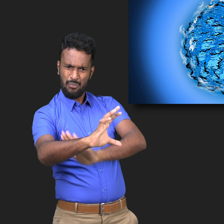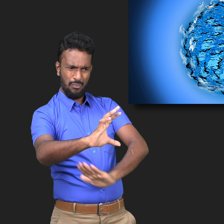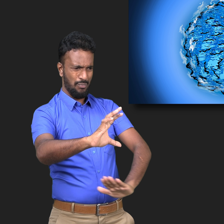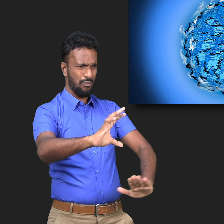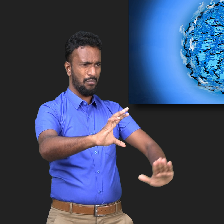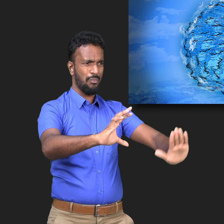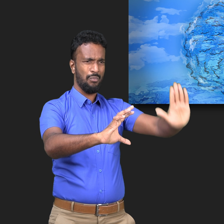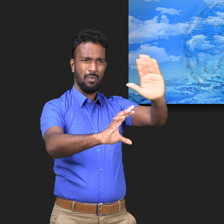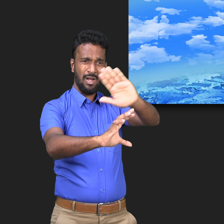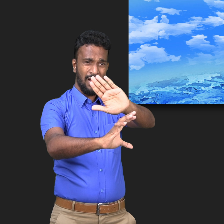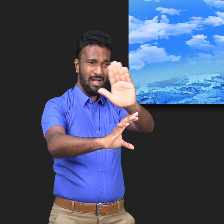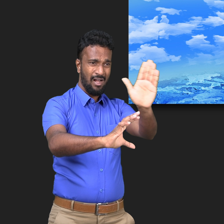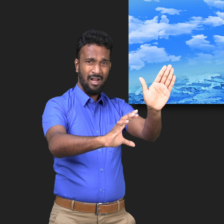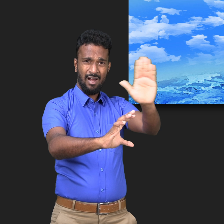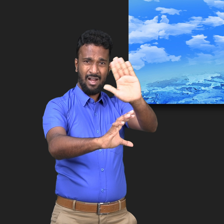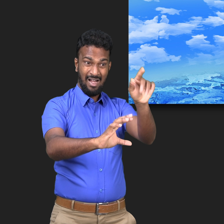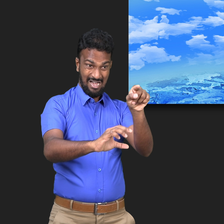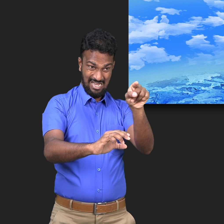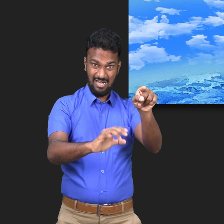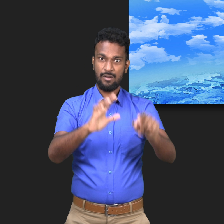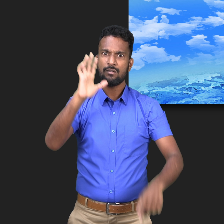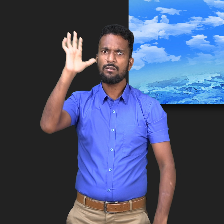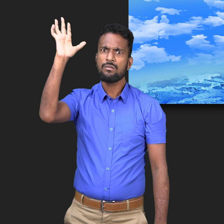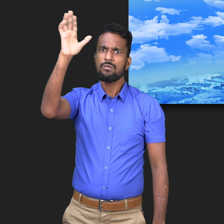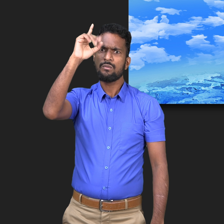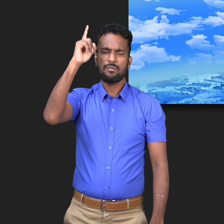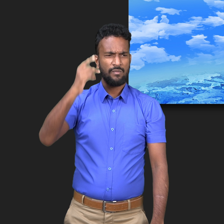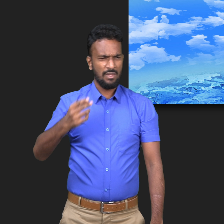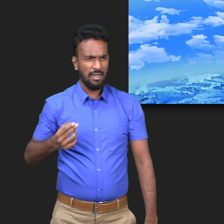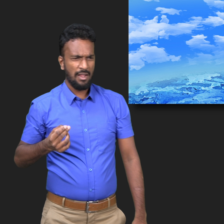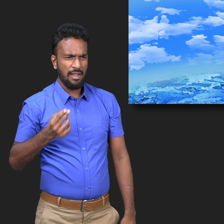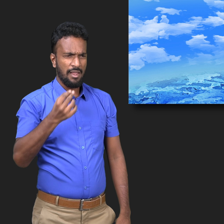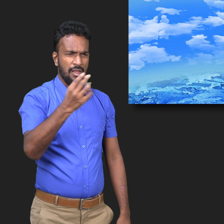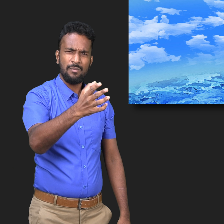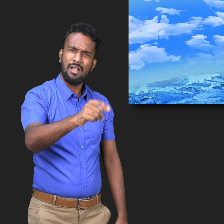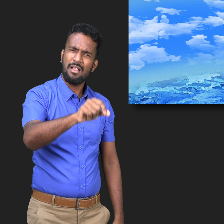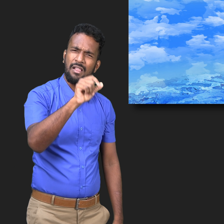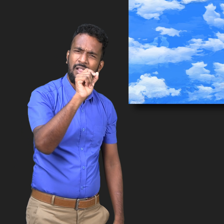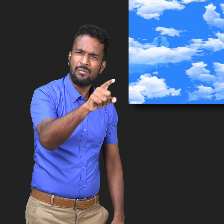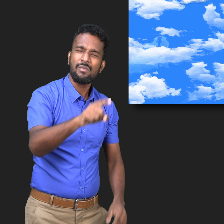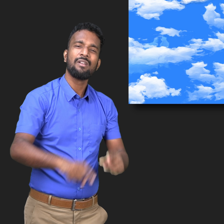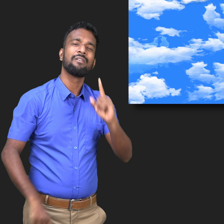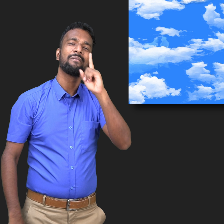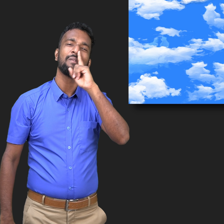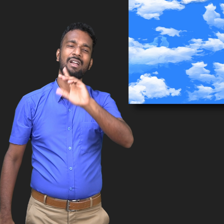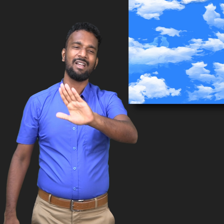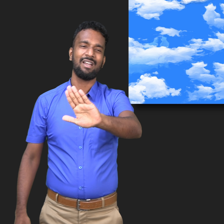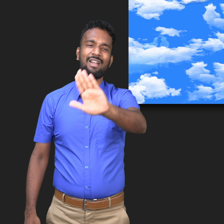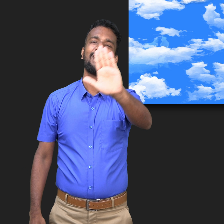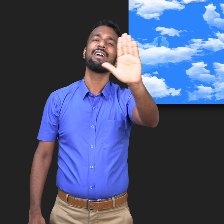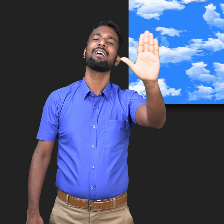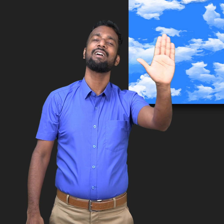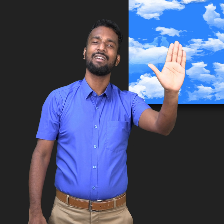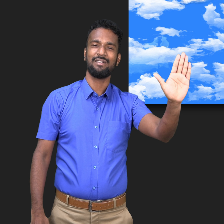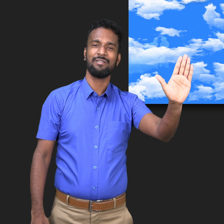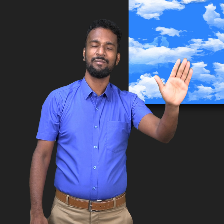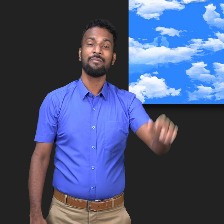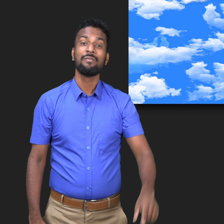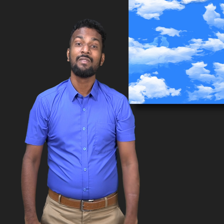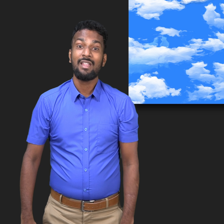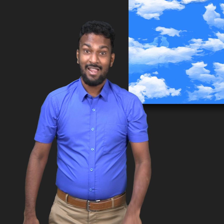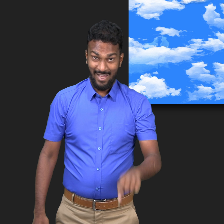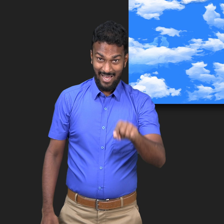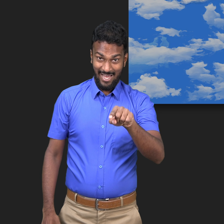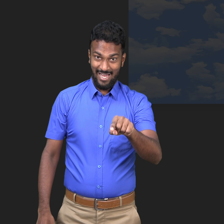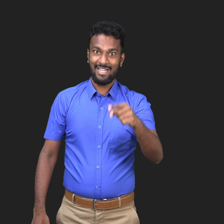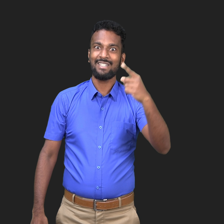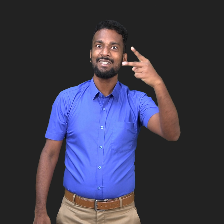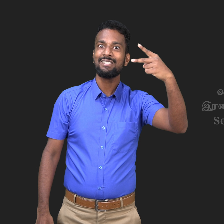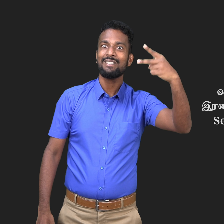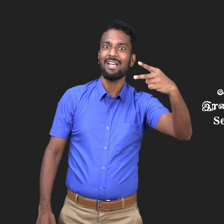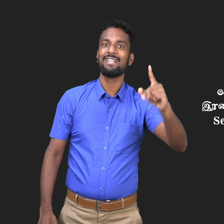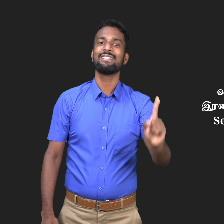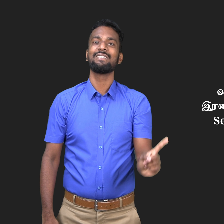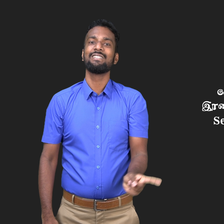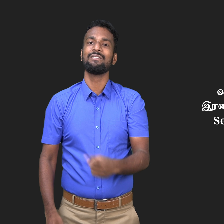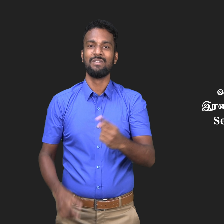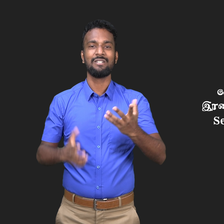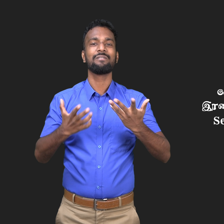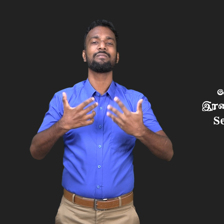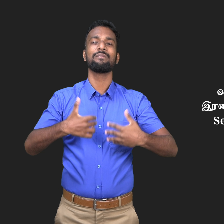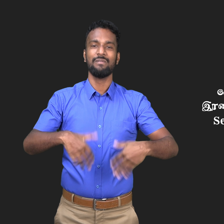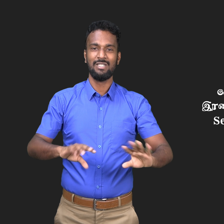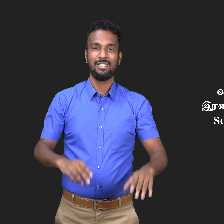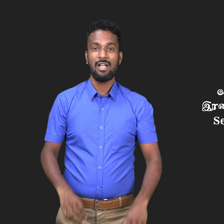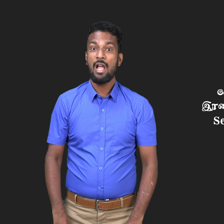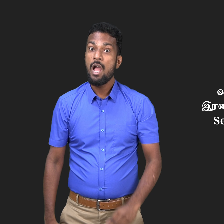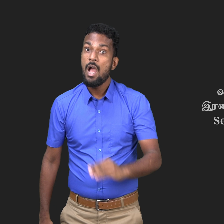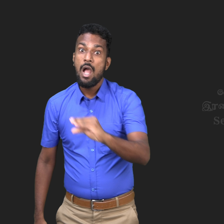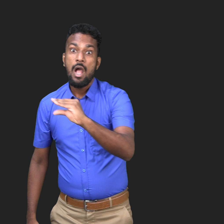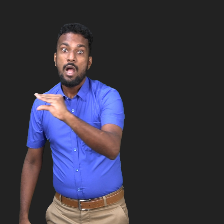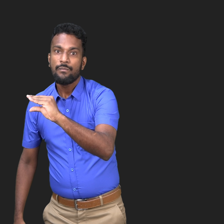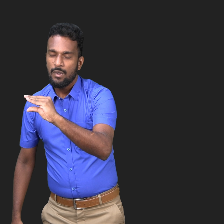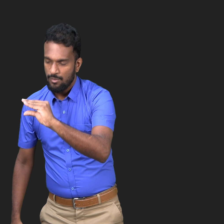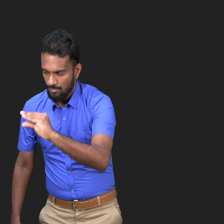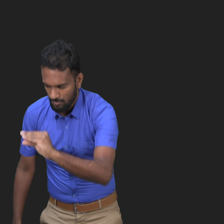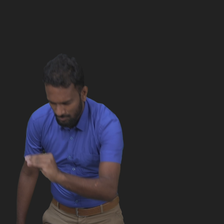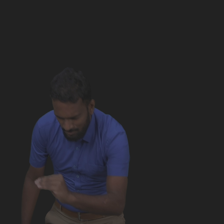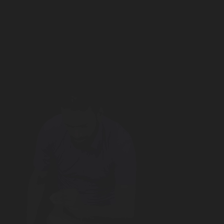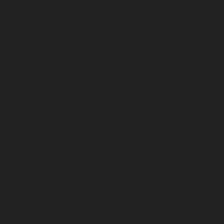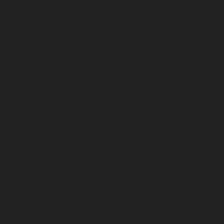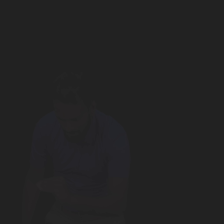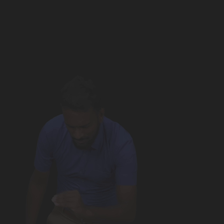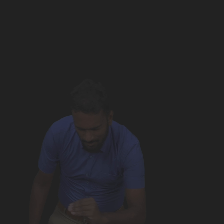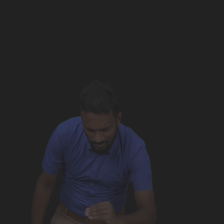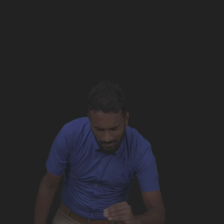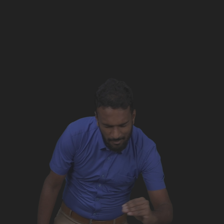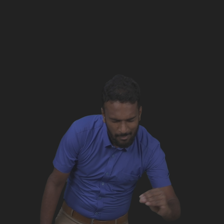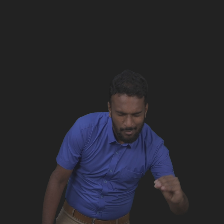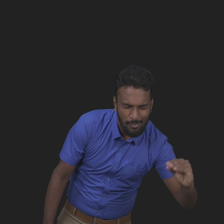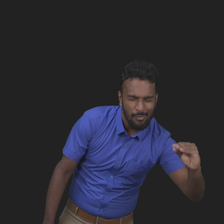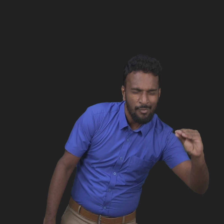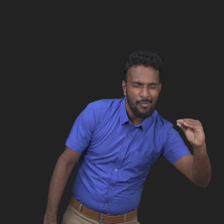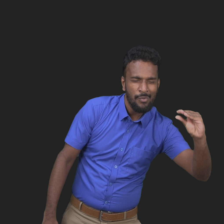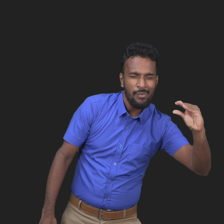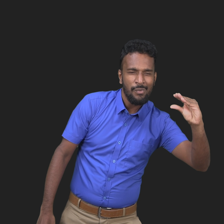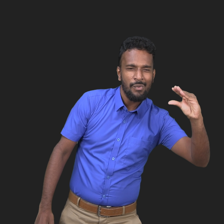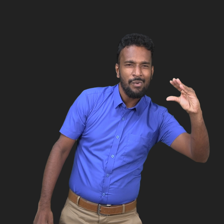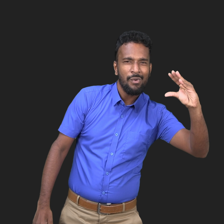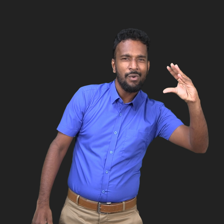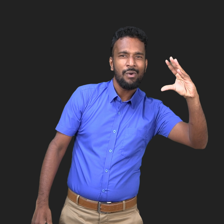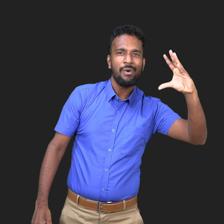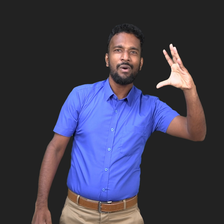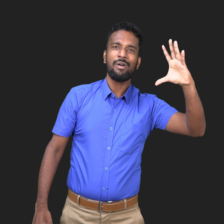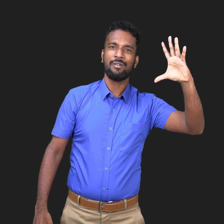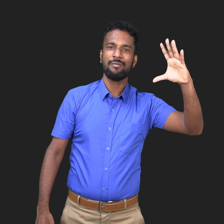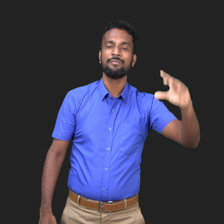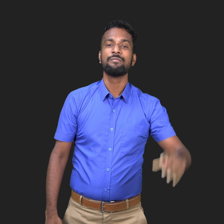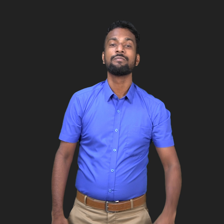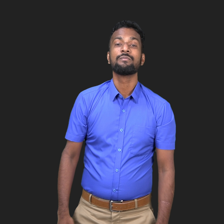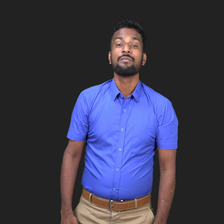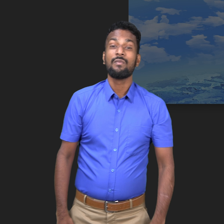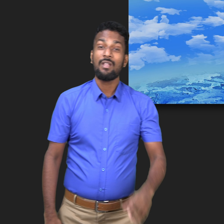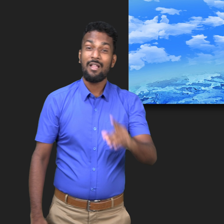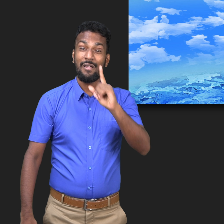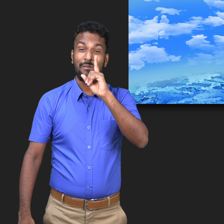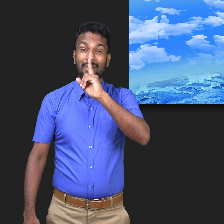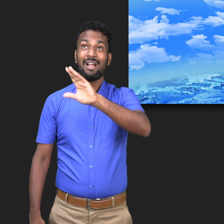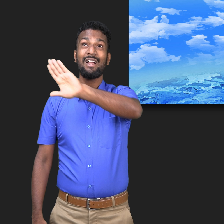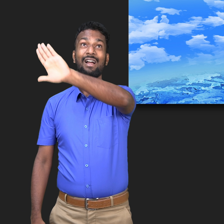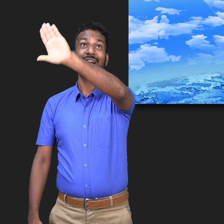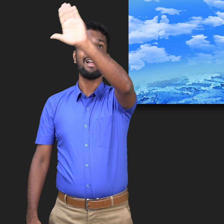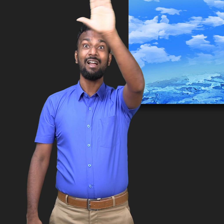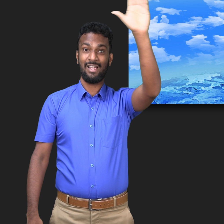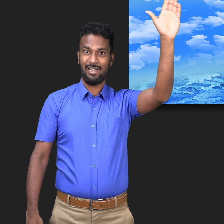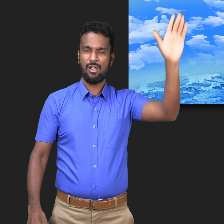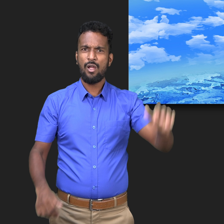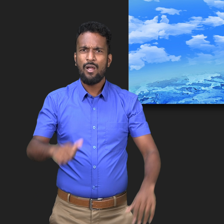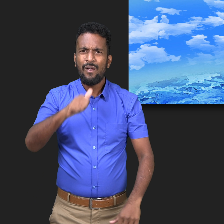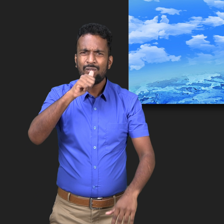God called the expanse “sky.” And there was evening, and there was morning—the second day.